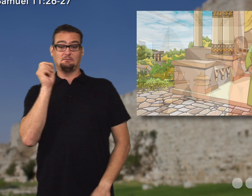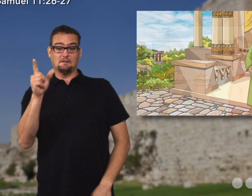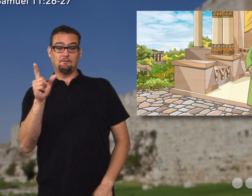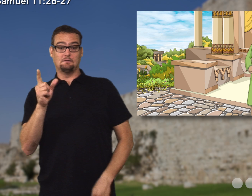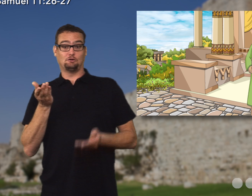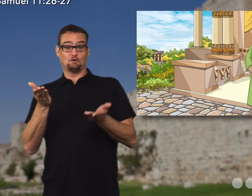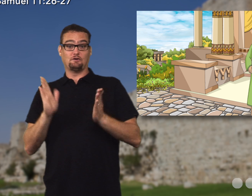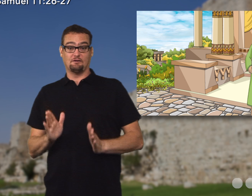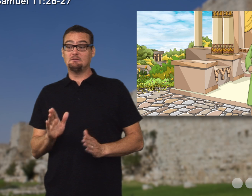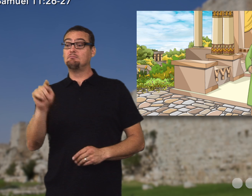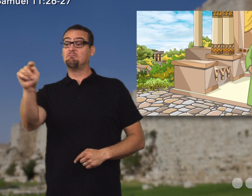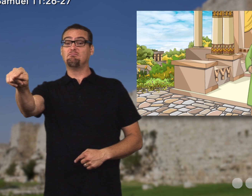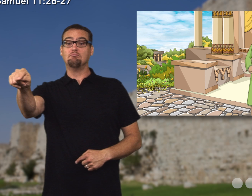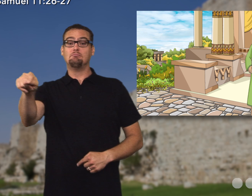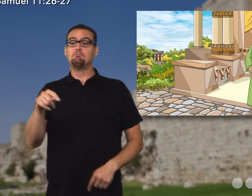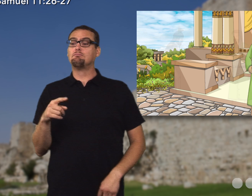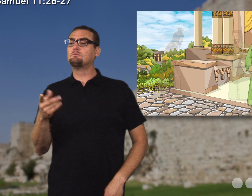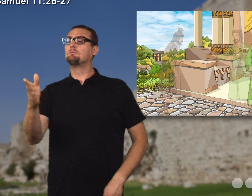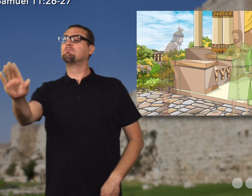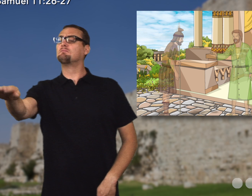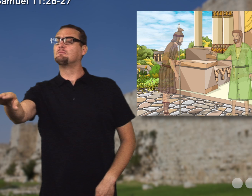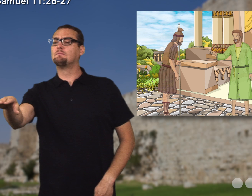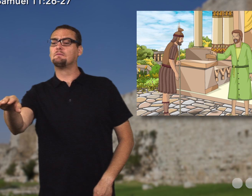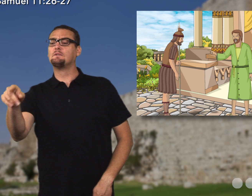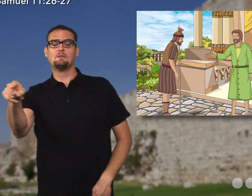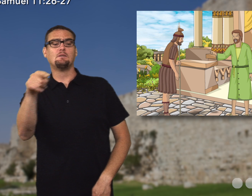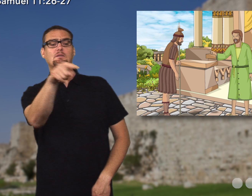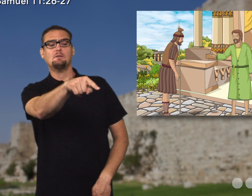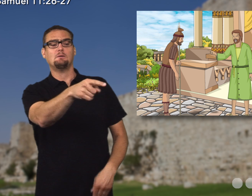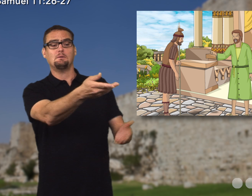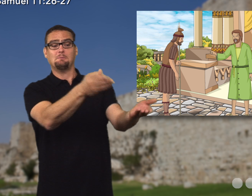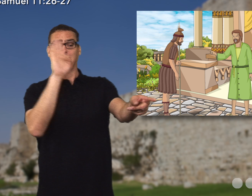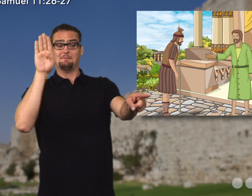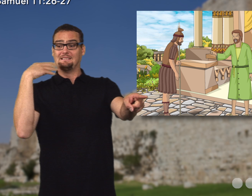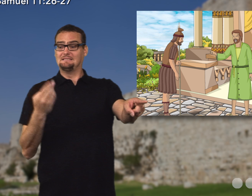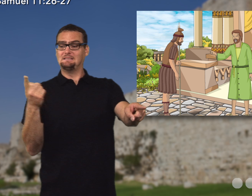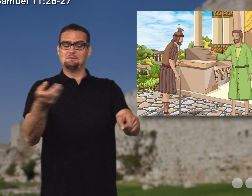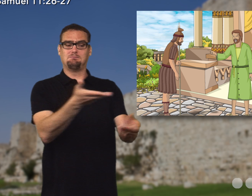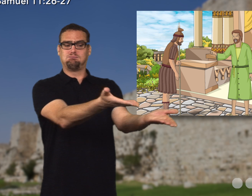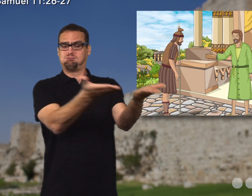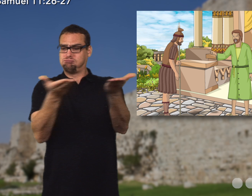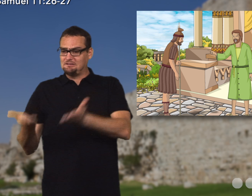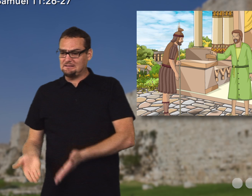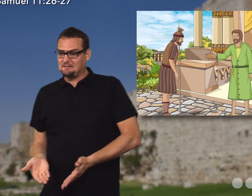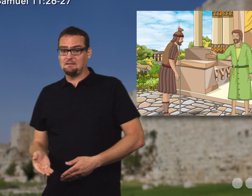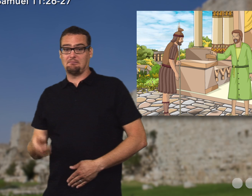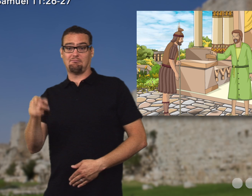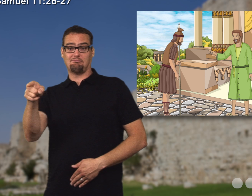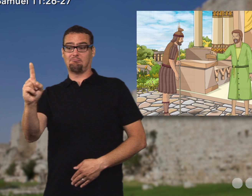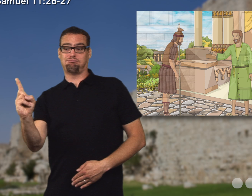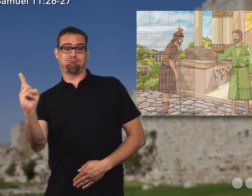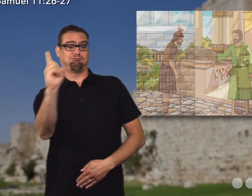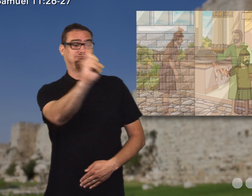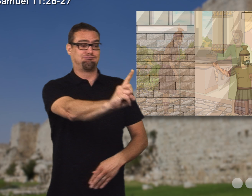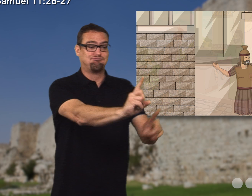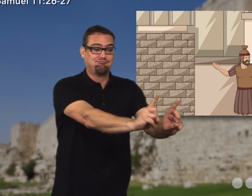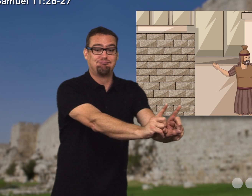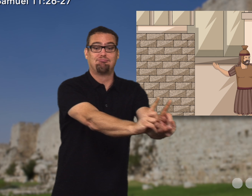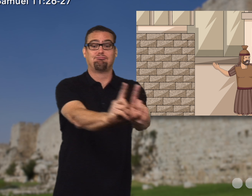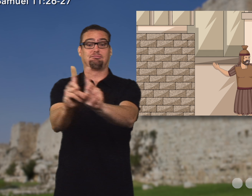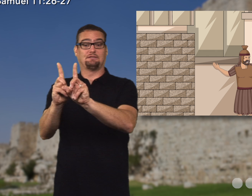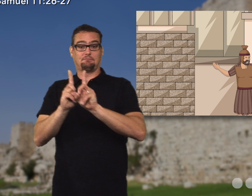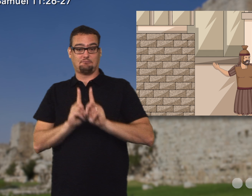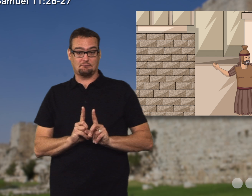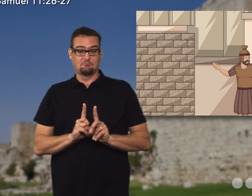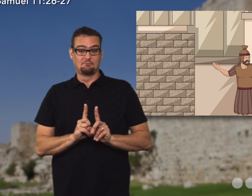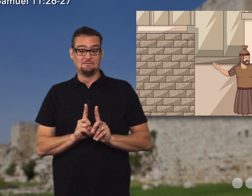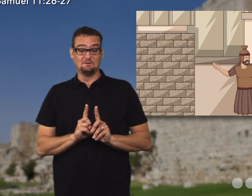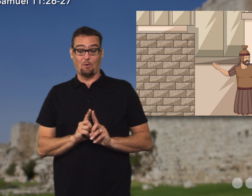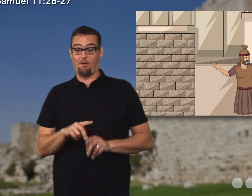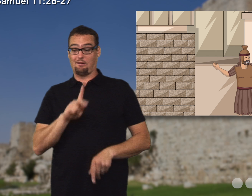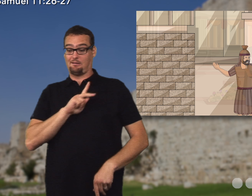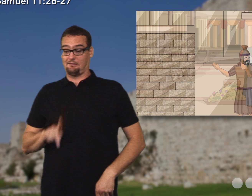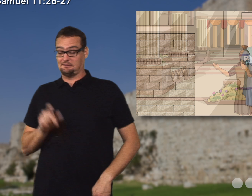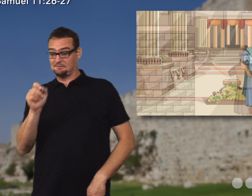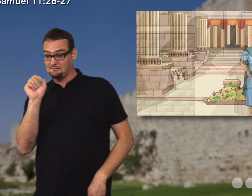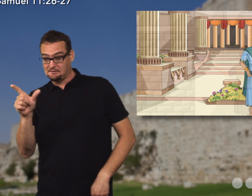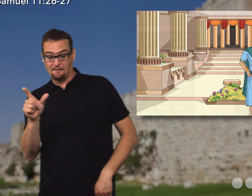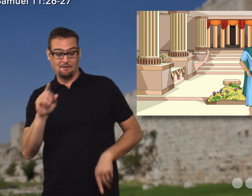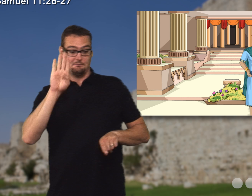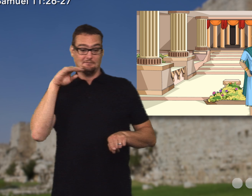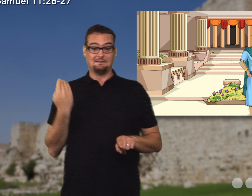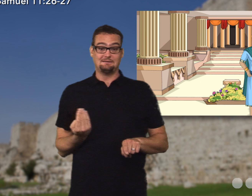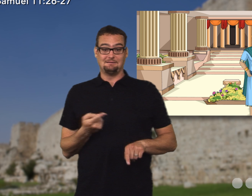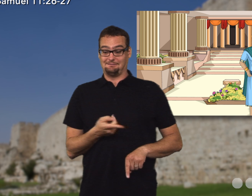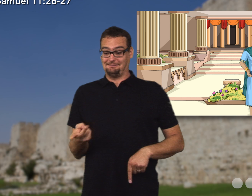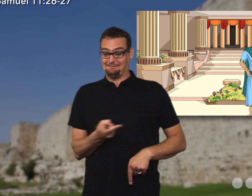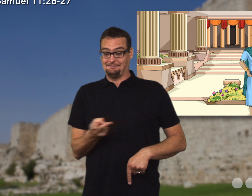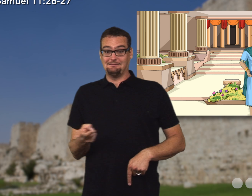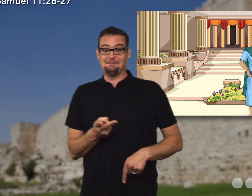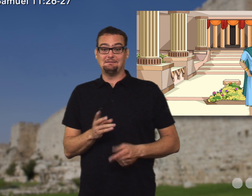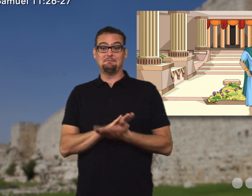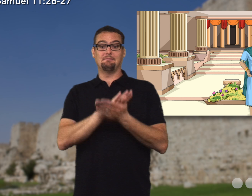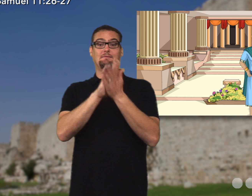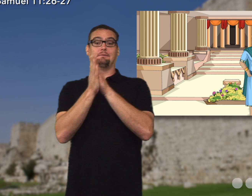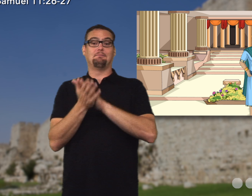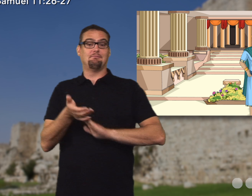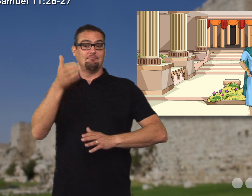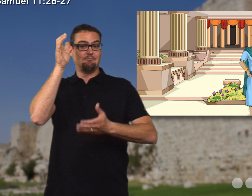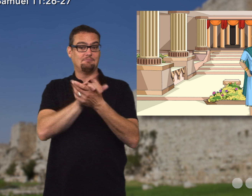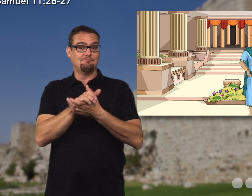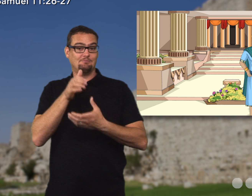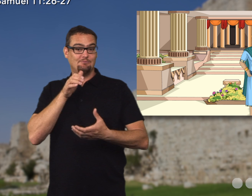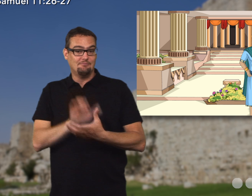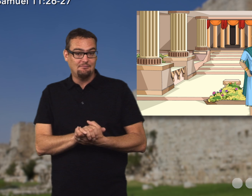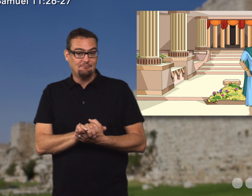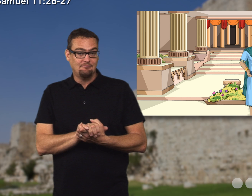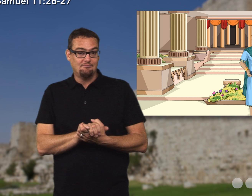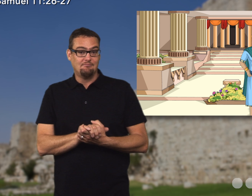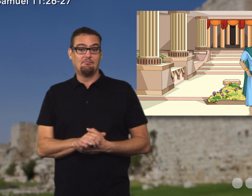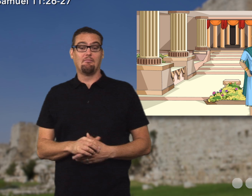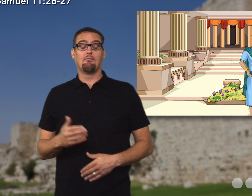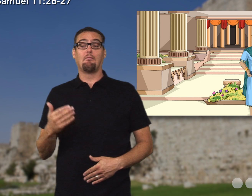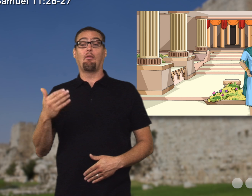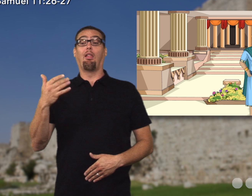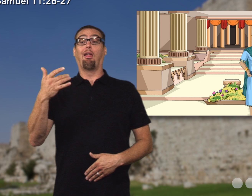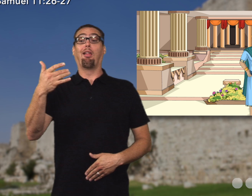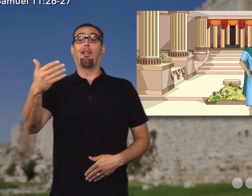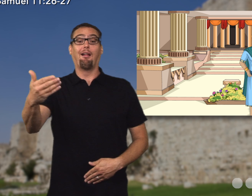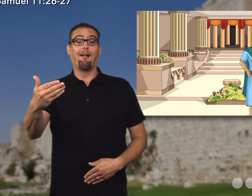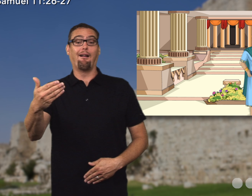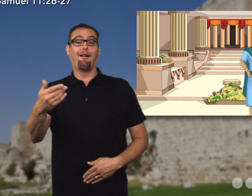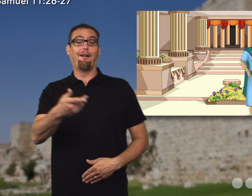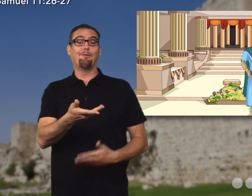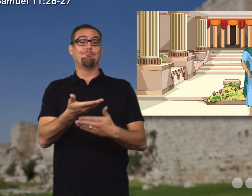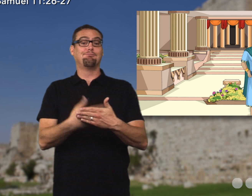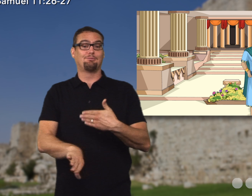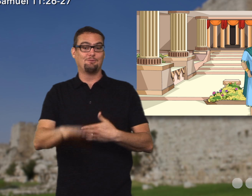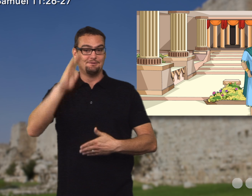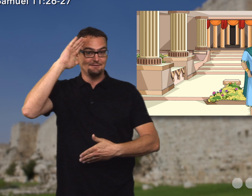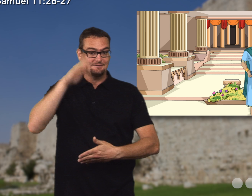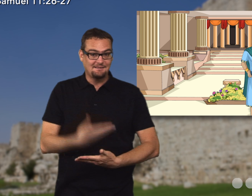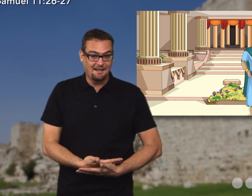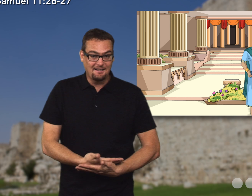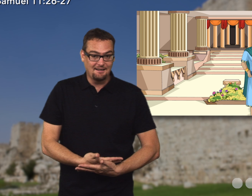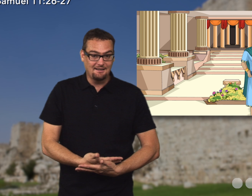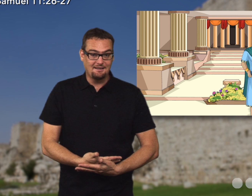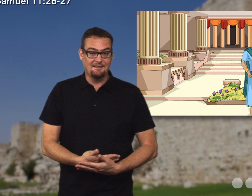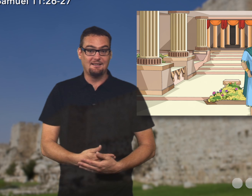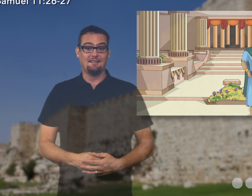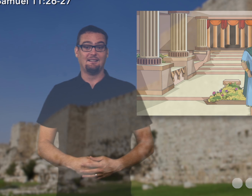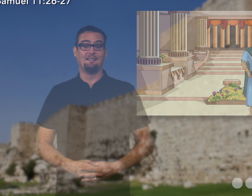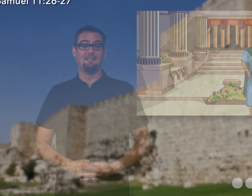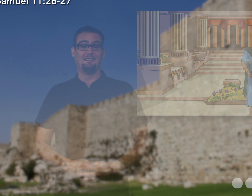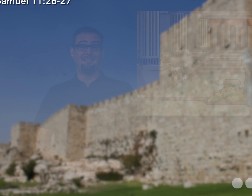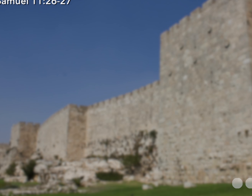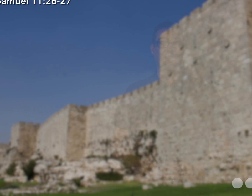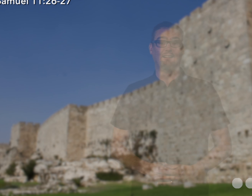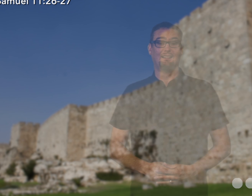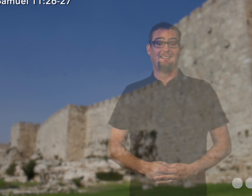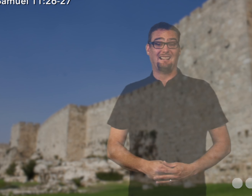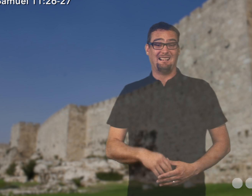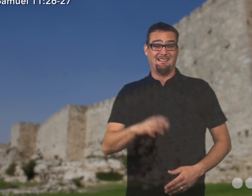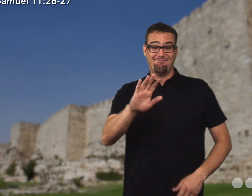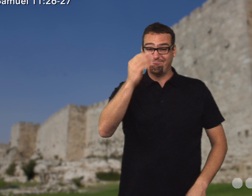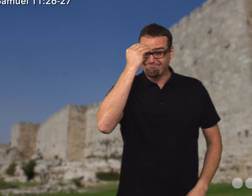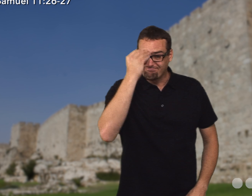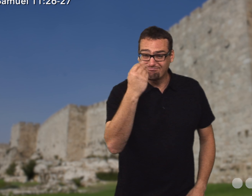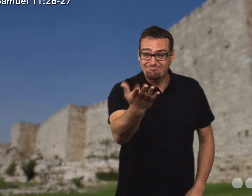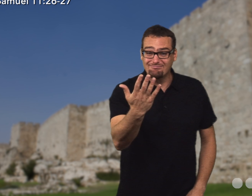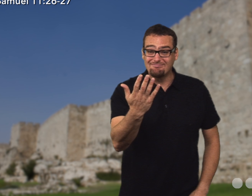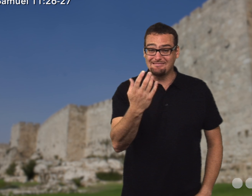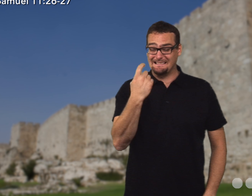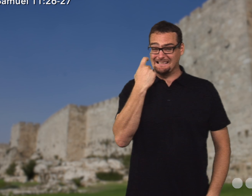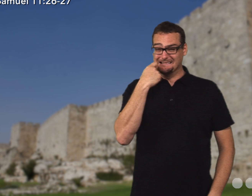And when the time of mourning was over, David had her brought to his house, and she became his wife and bore him a son.